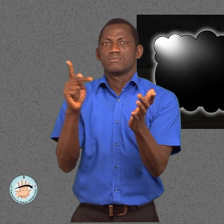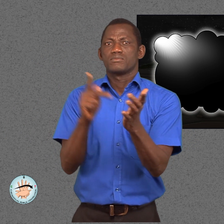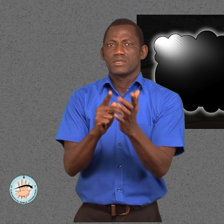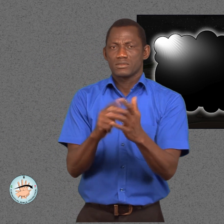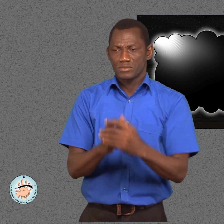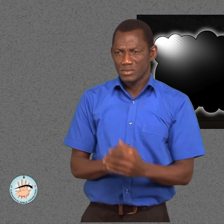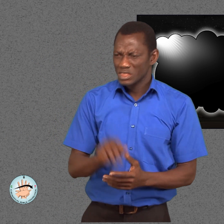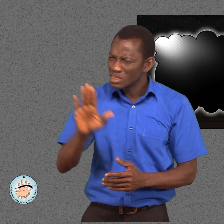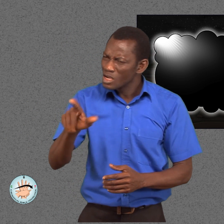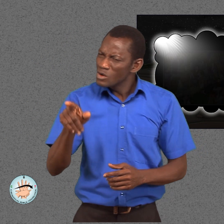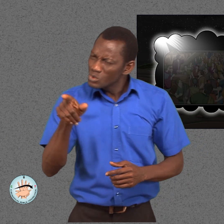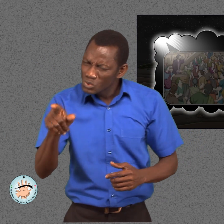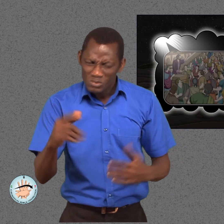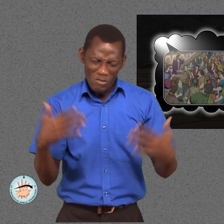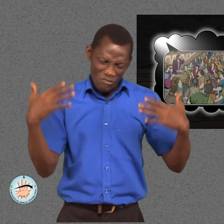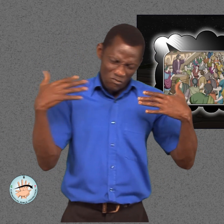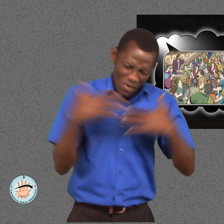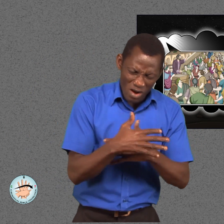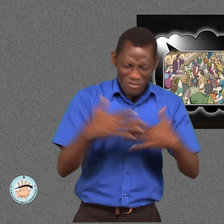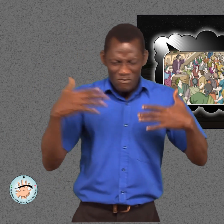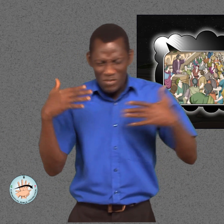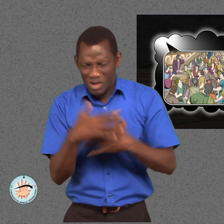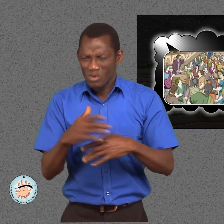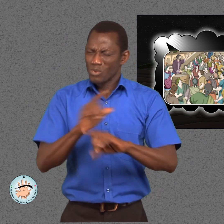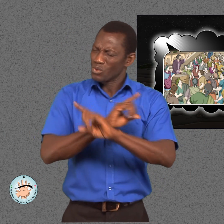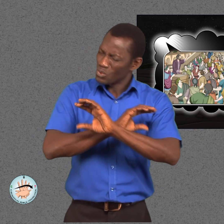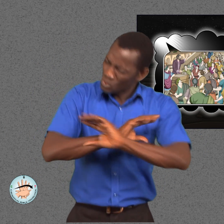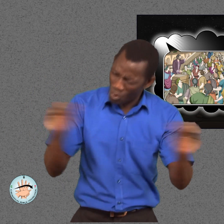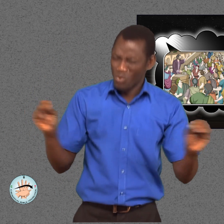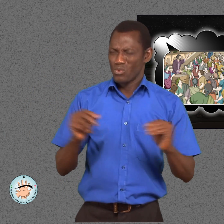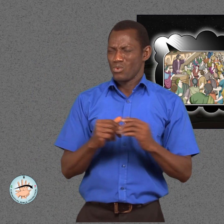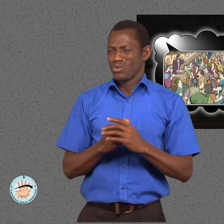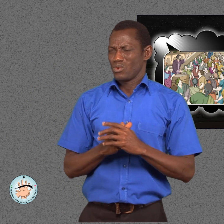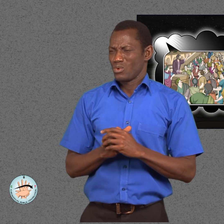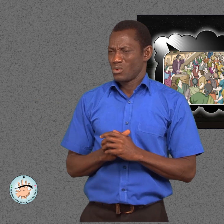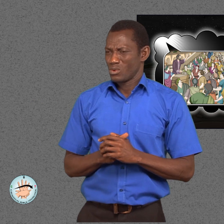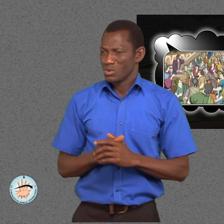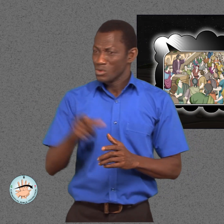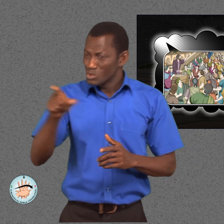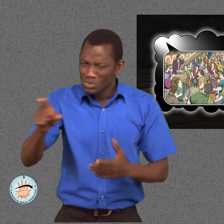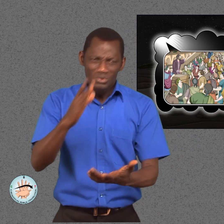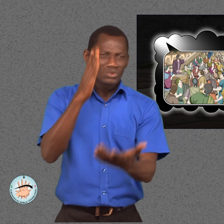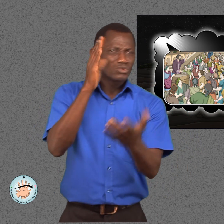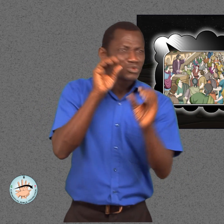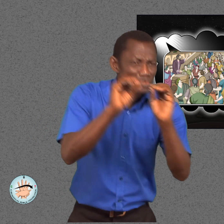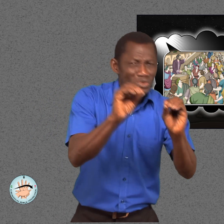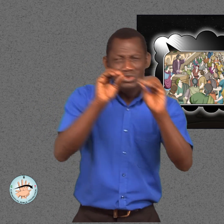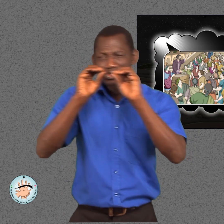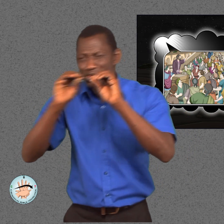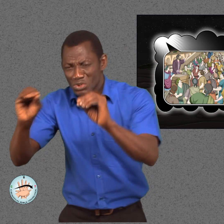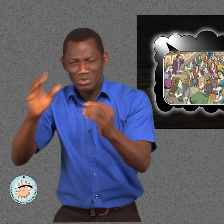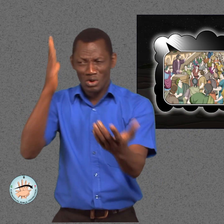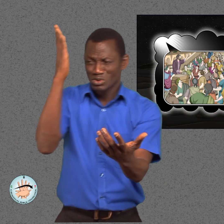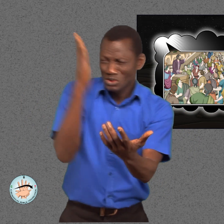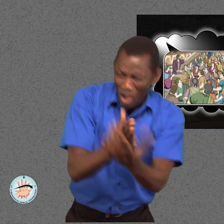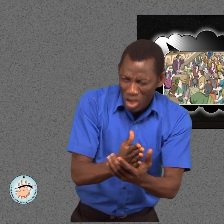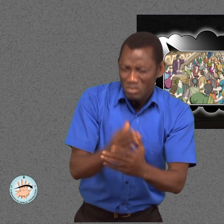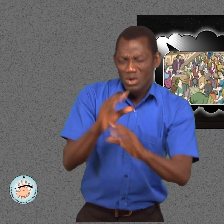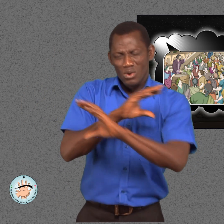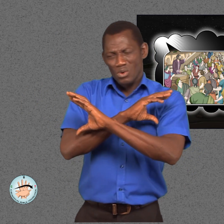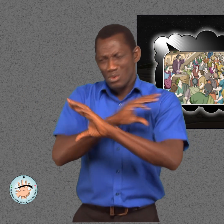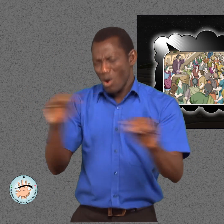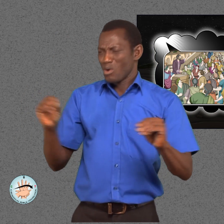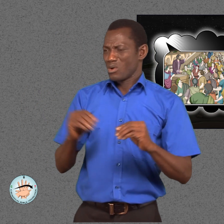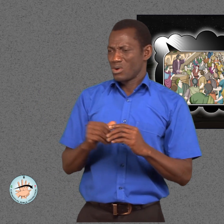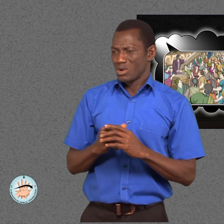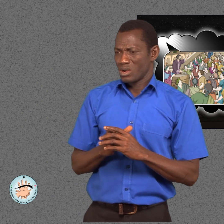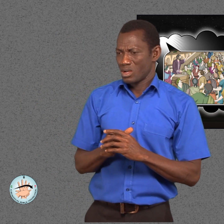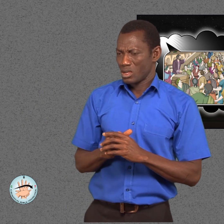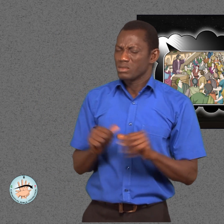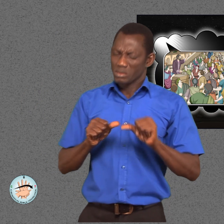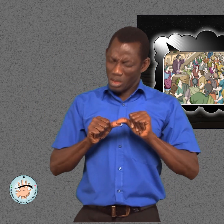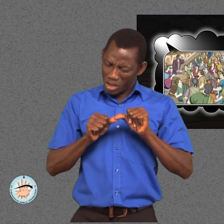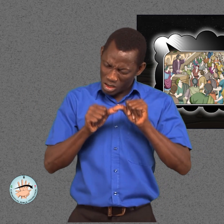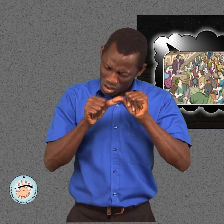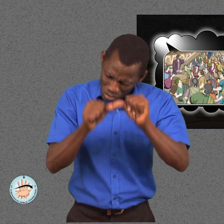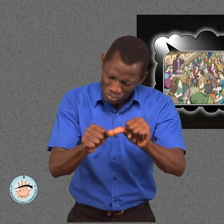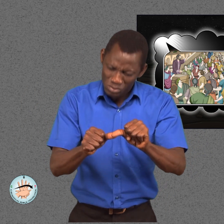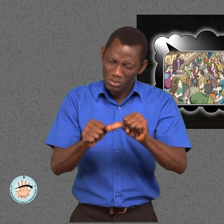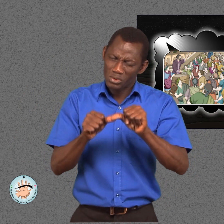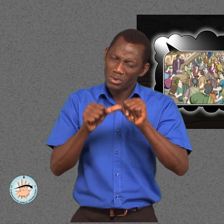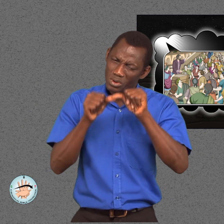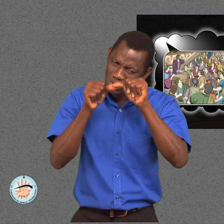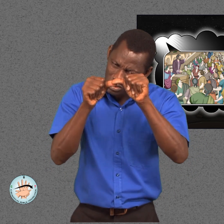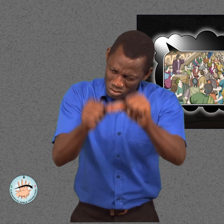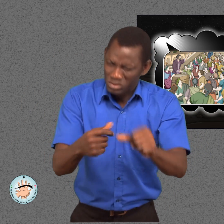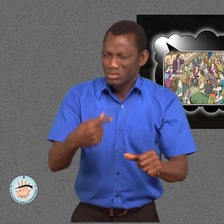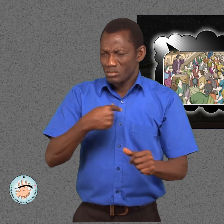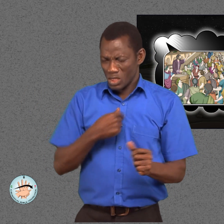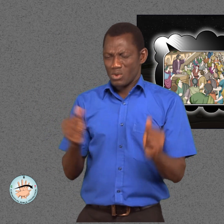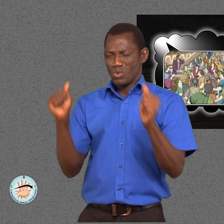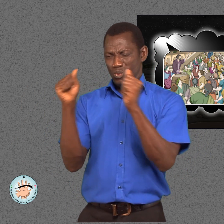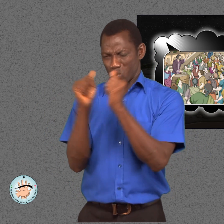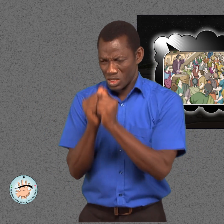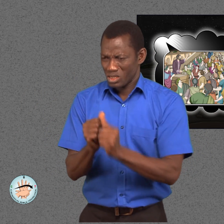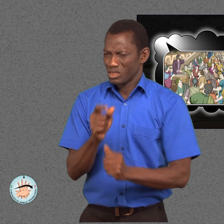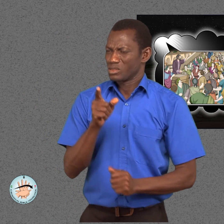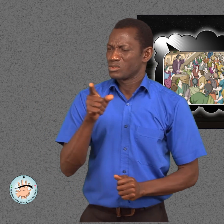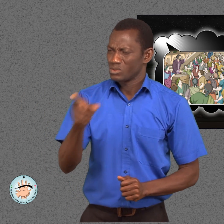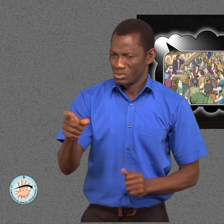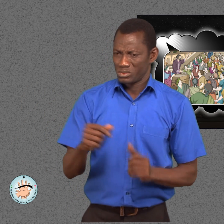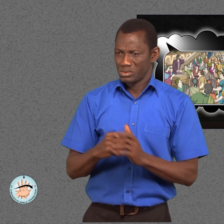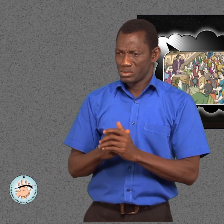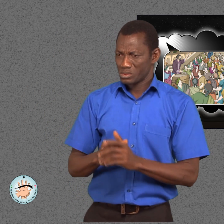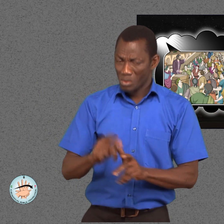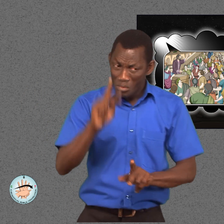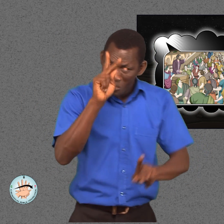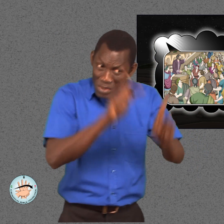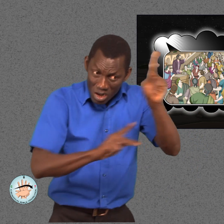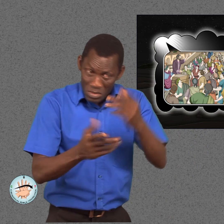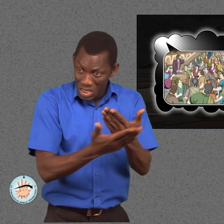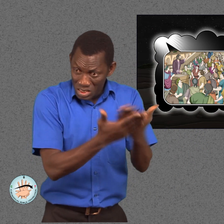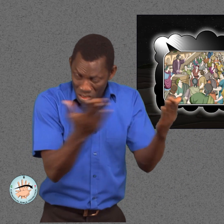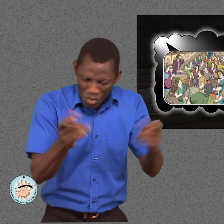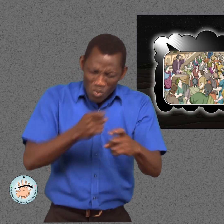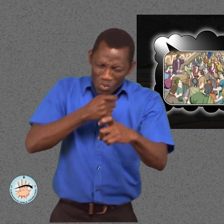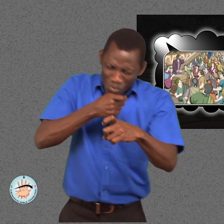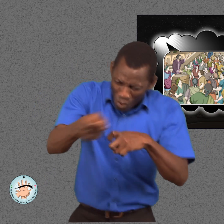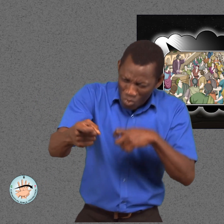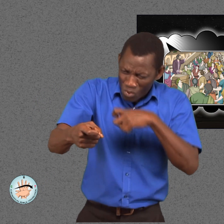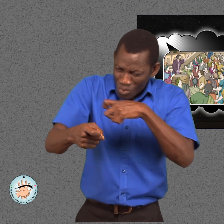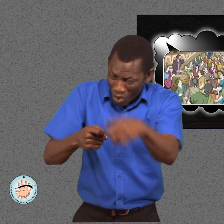keep on speaking; do not be silent.